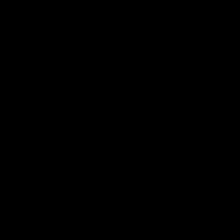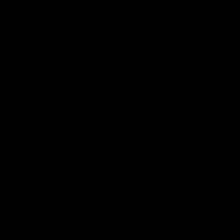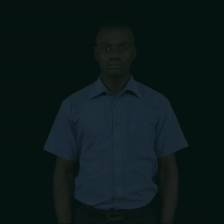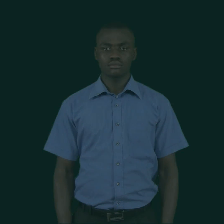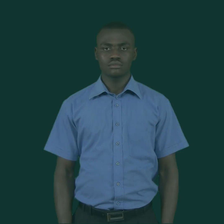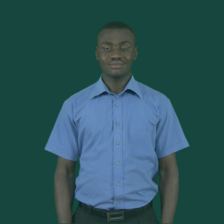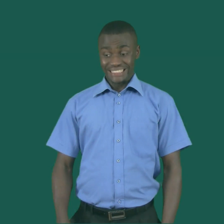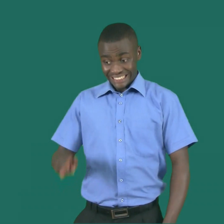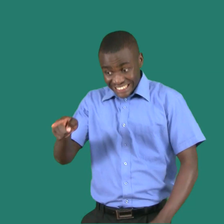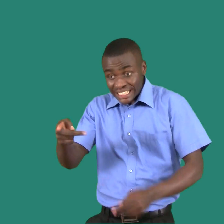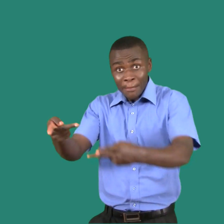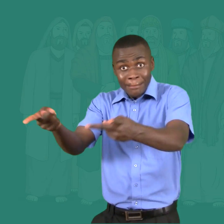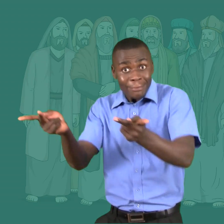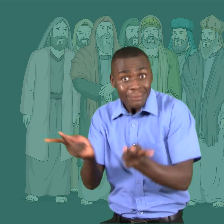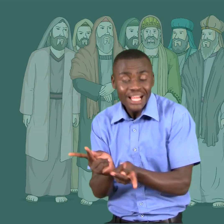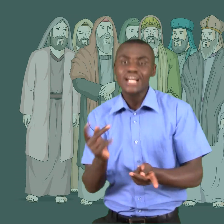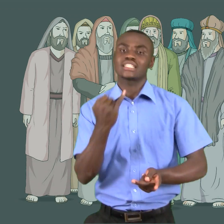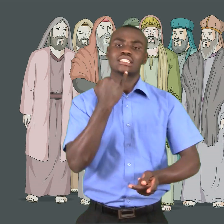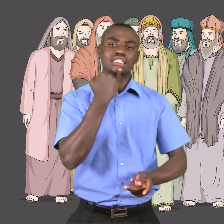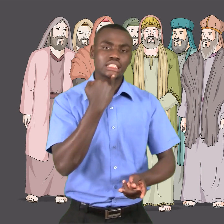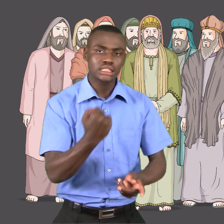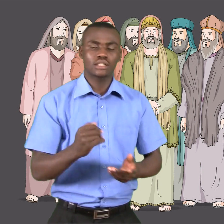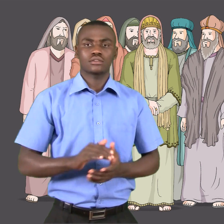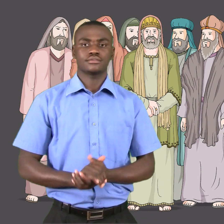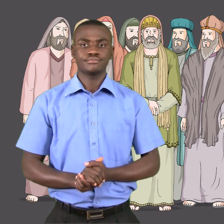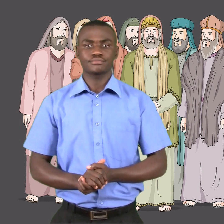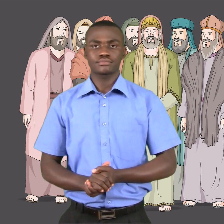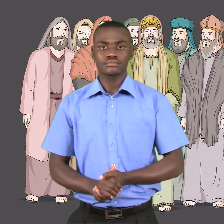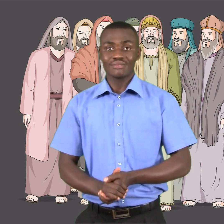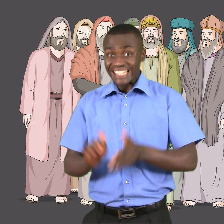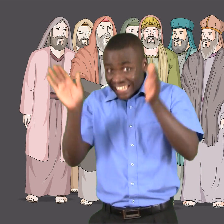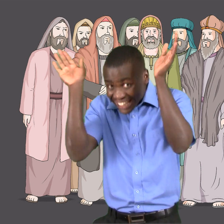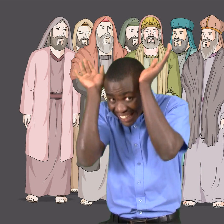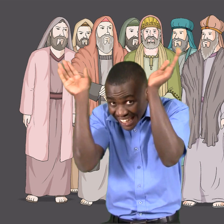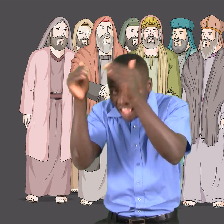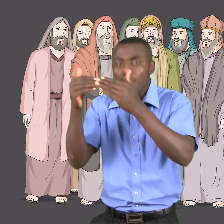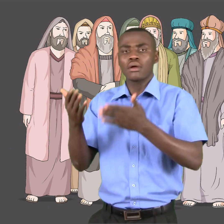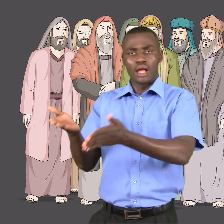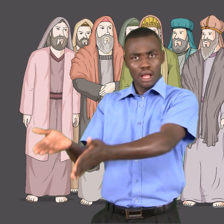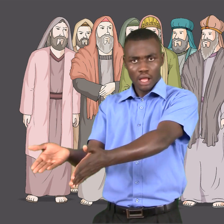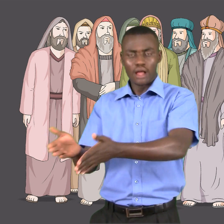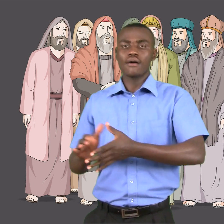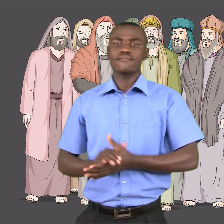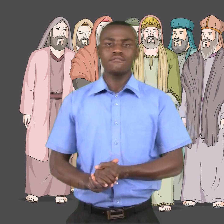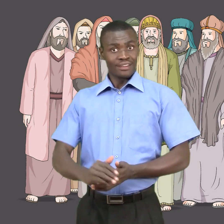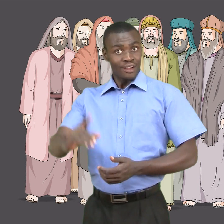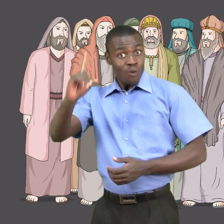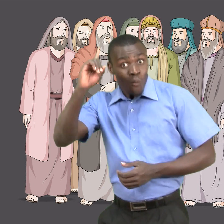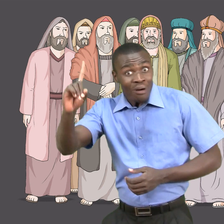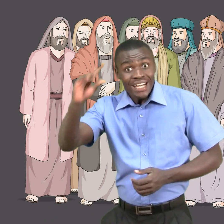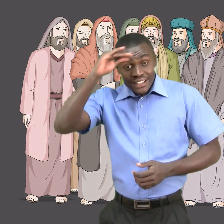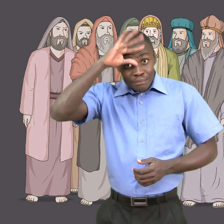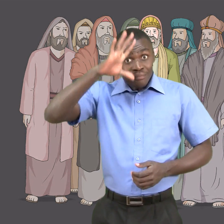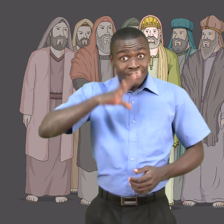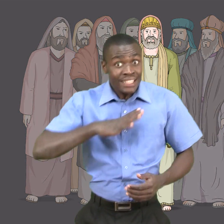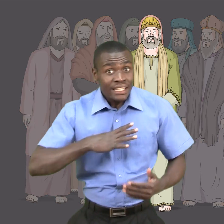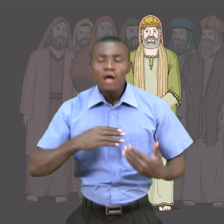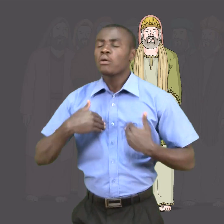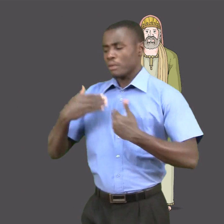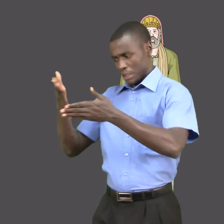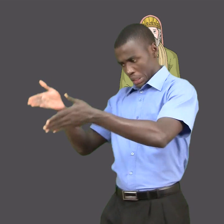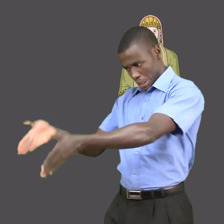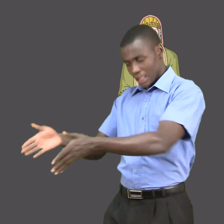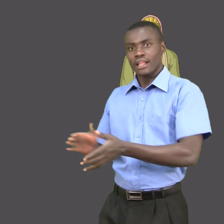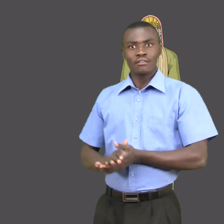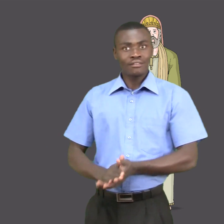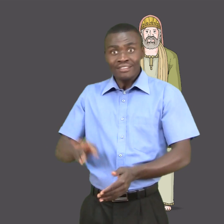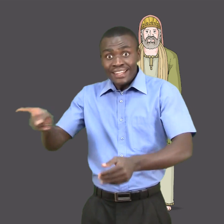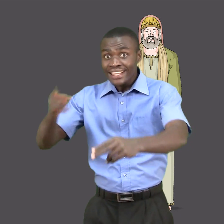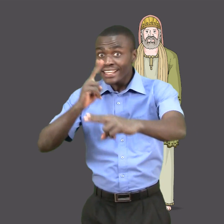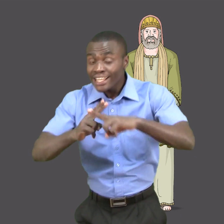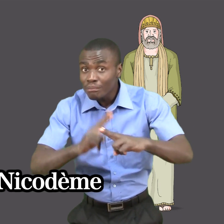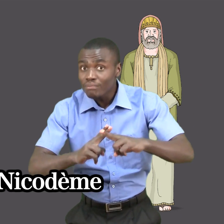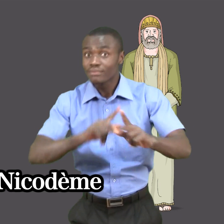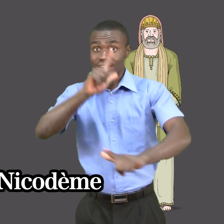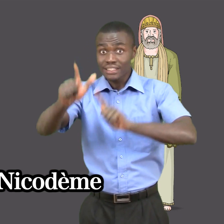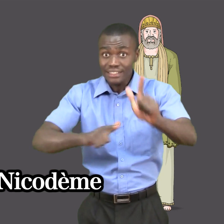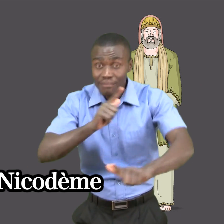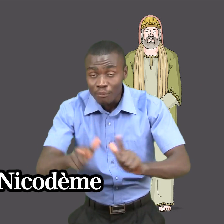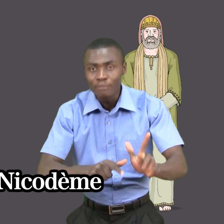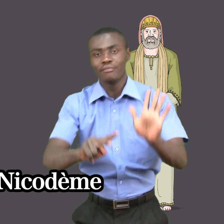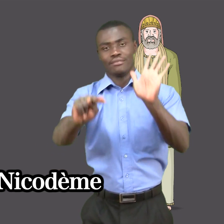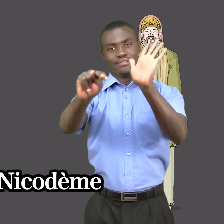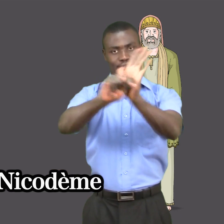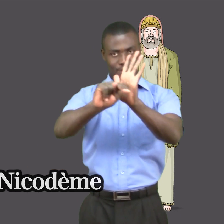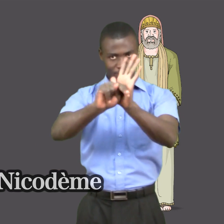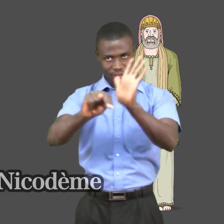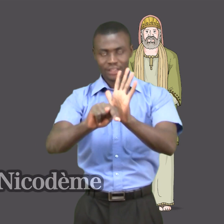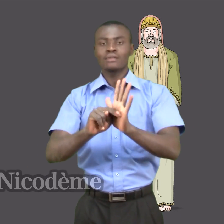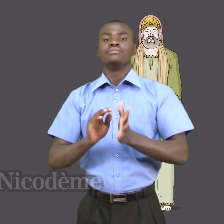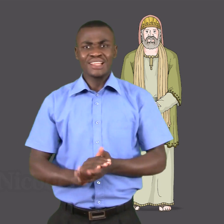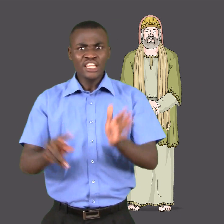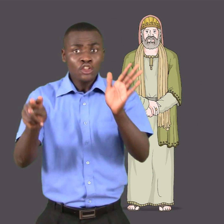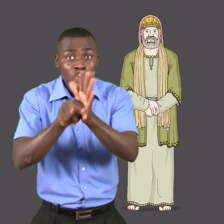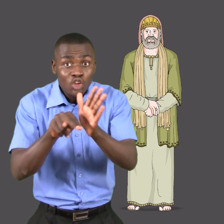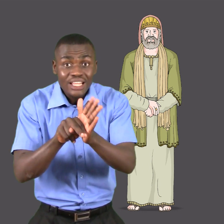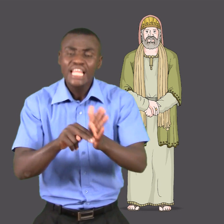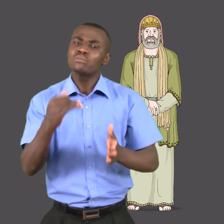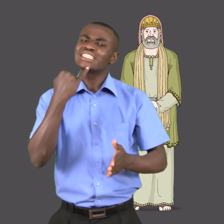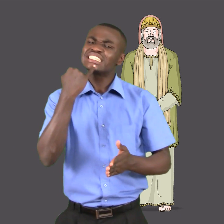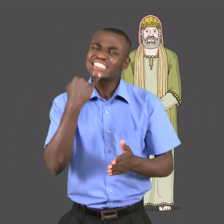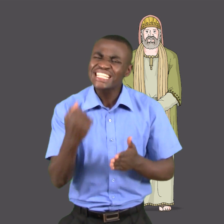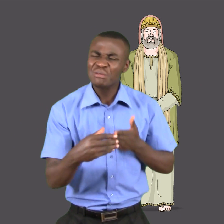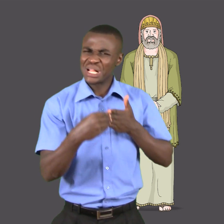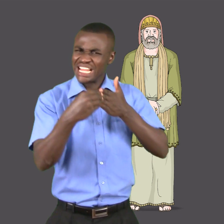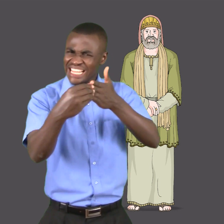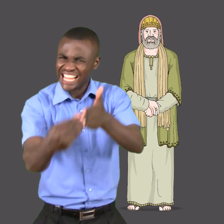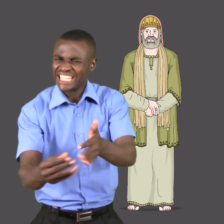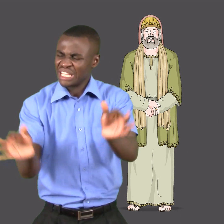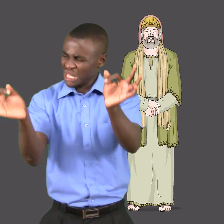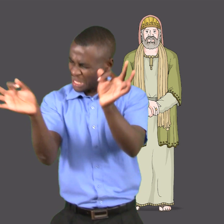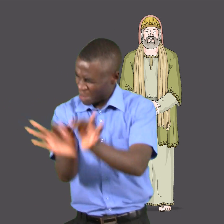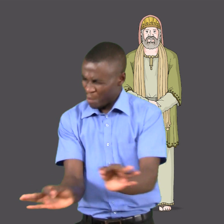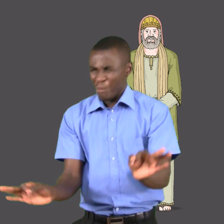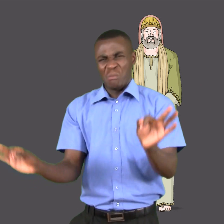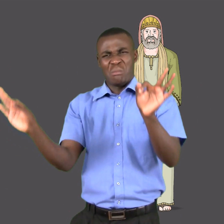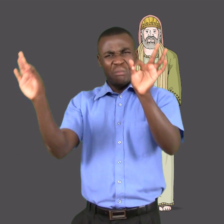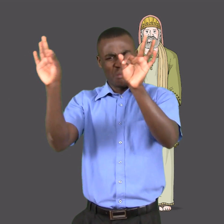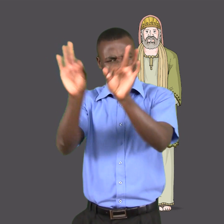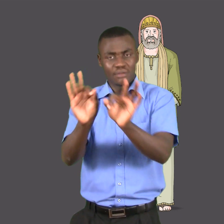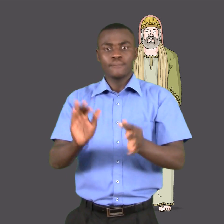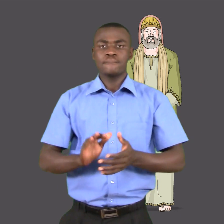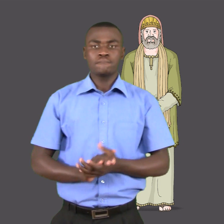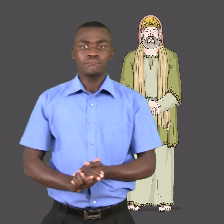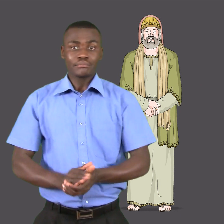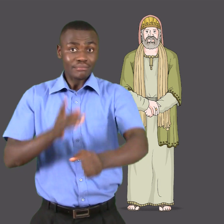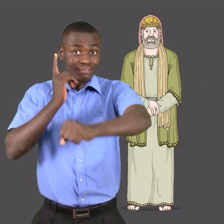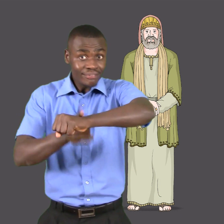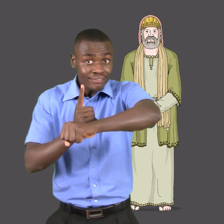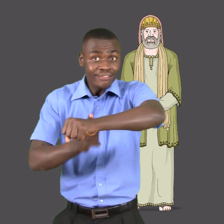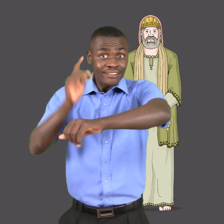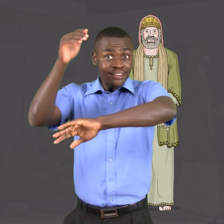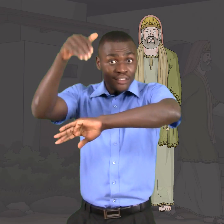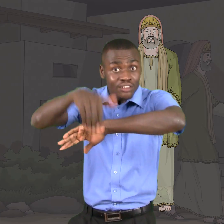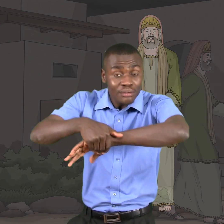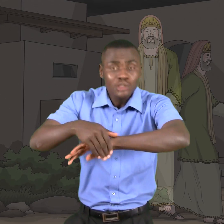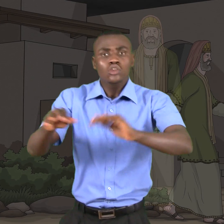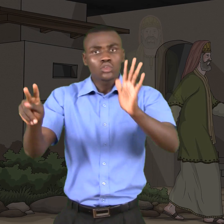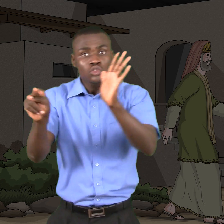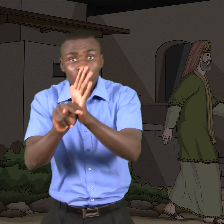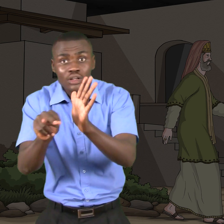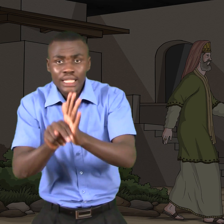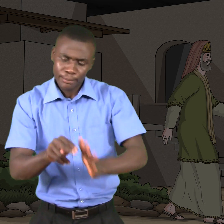Now there was a man of the Pharisees named Nicodemus, a leader of the Jews.